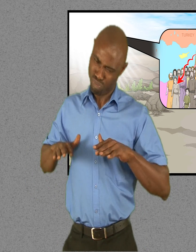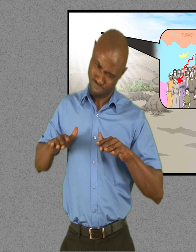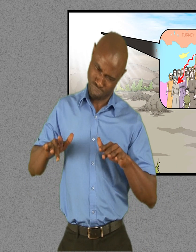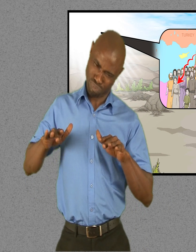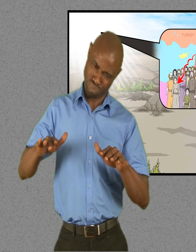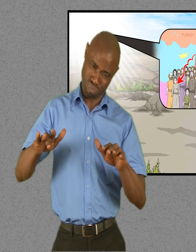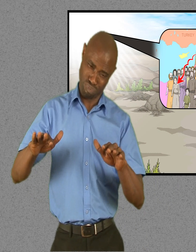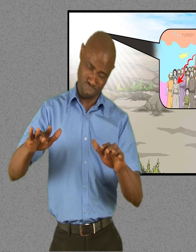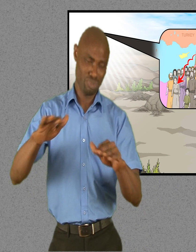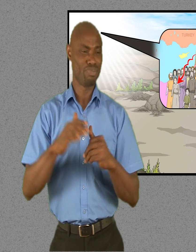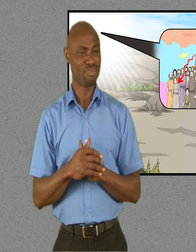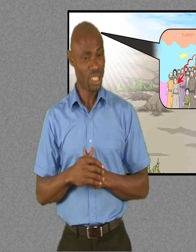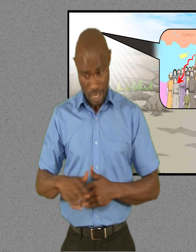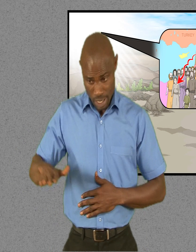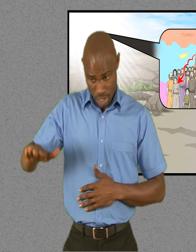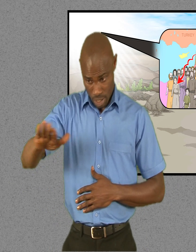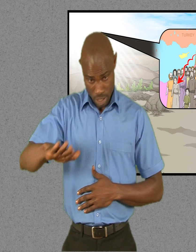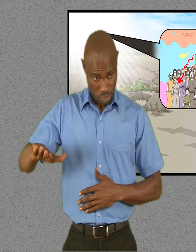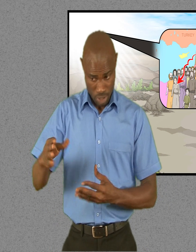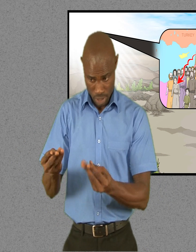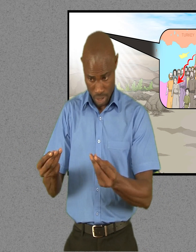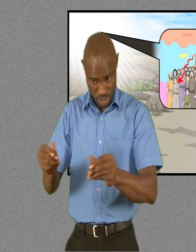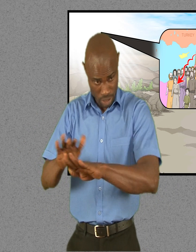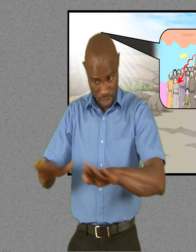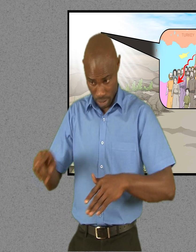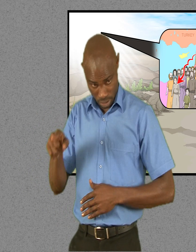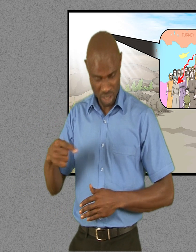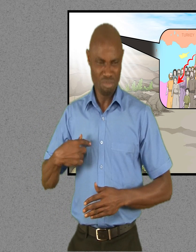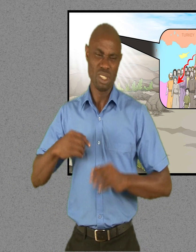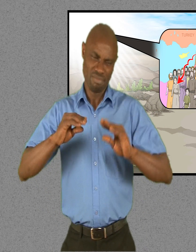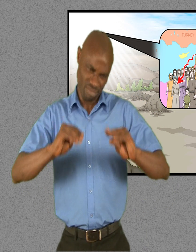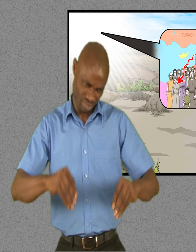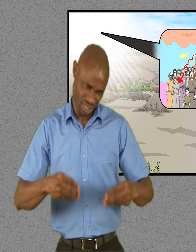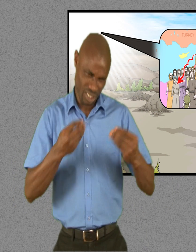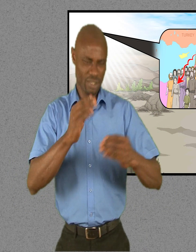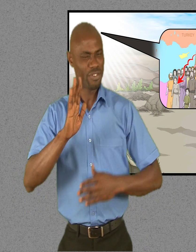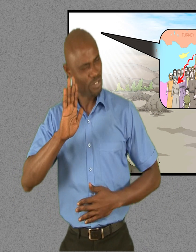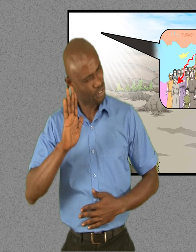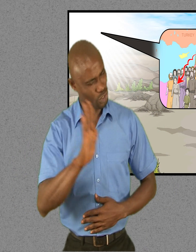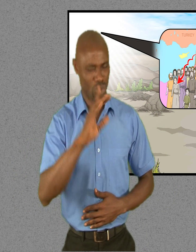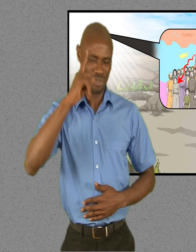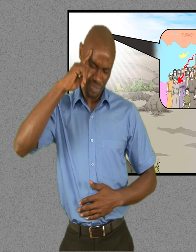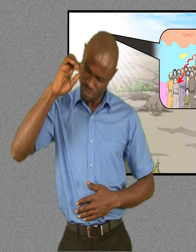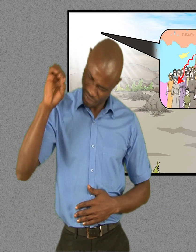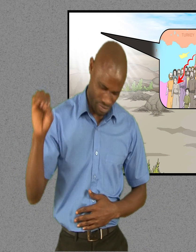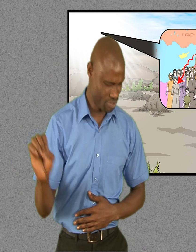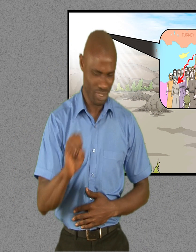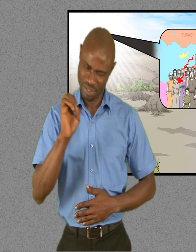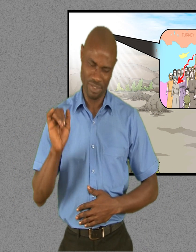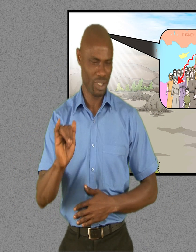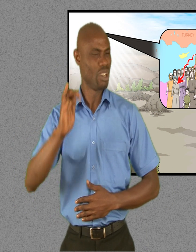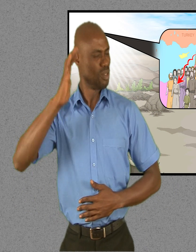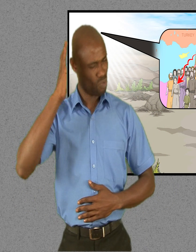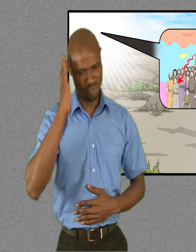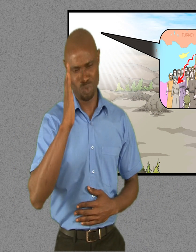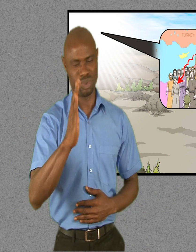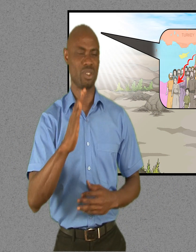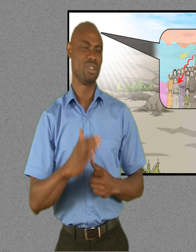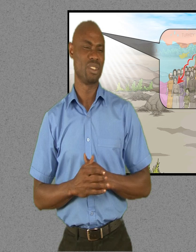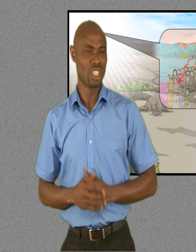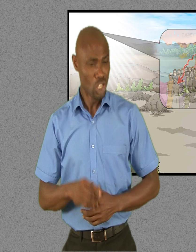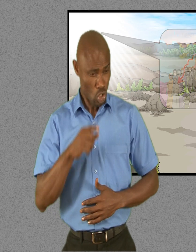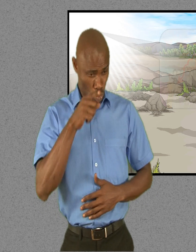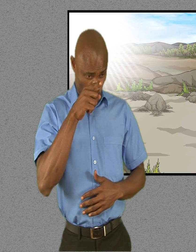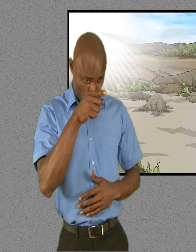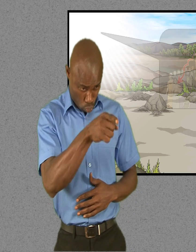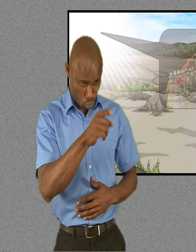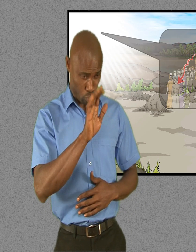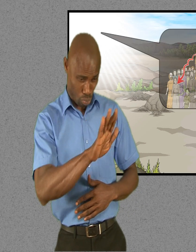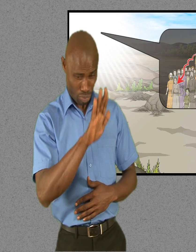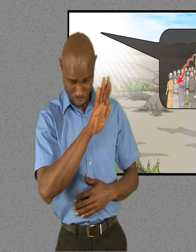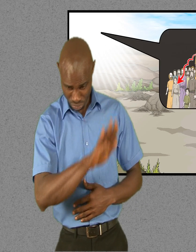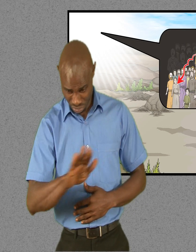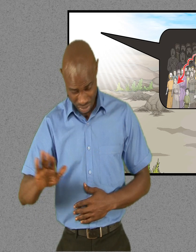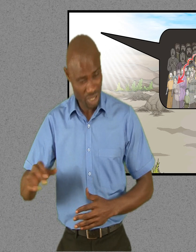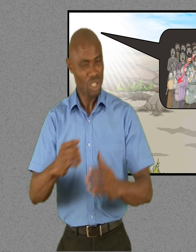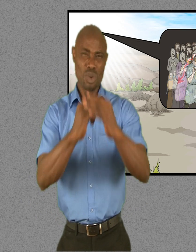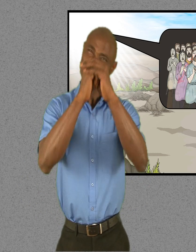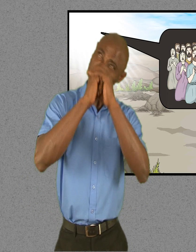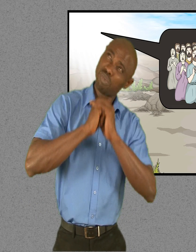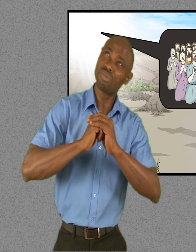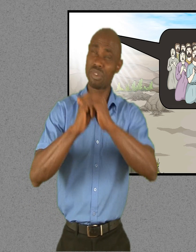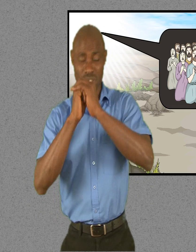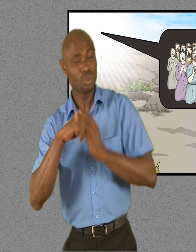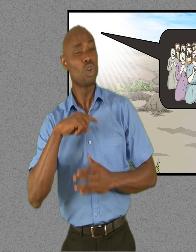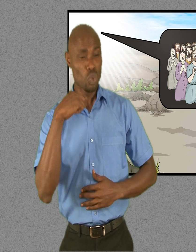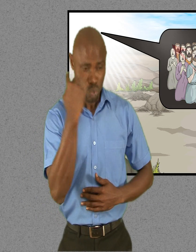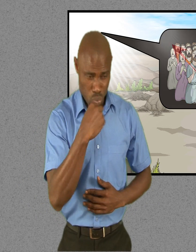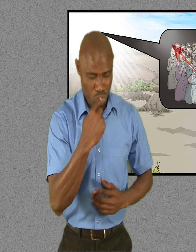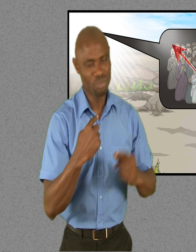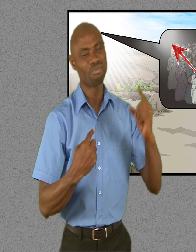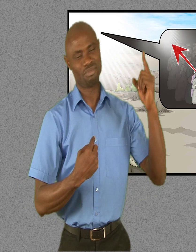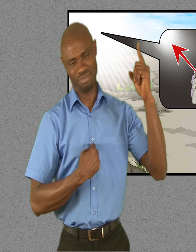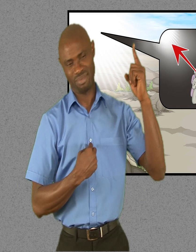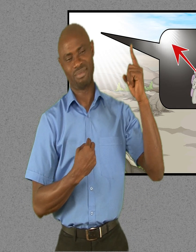and I will be their God.”